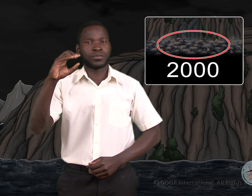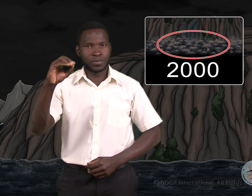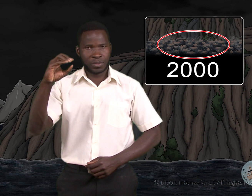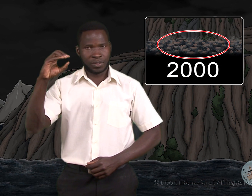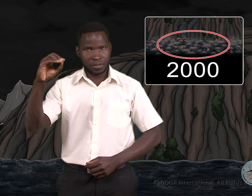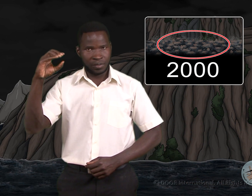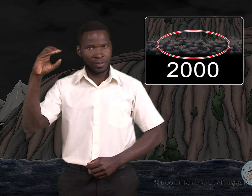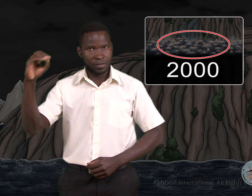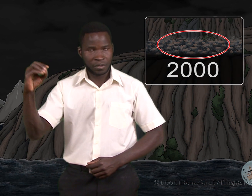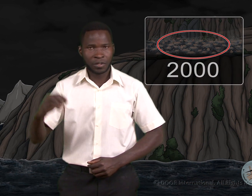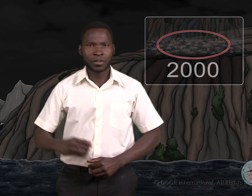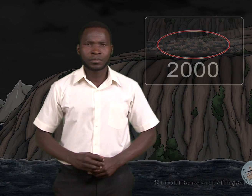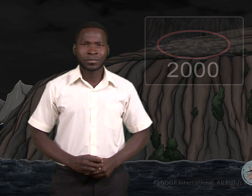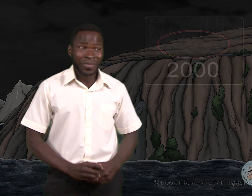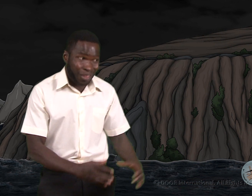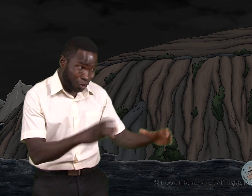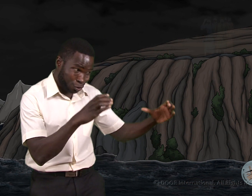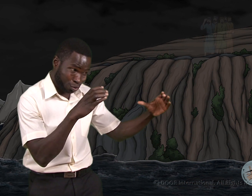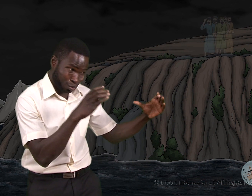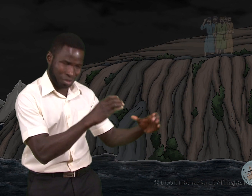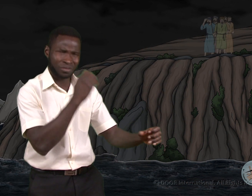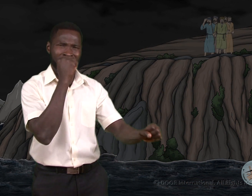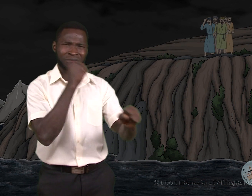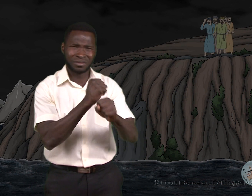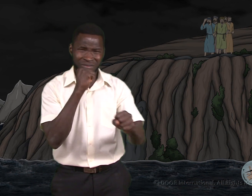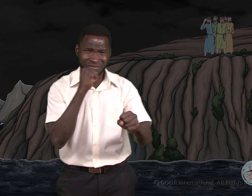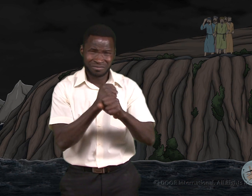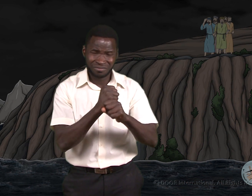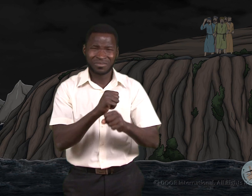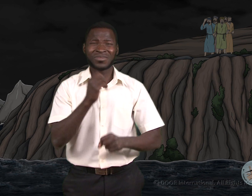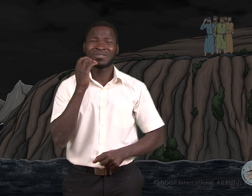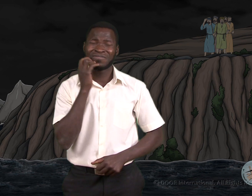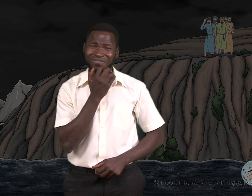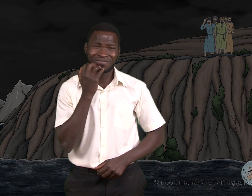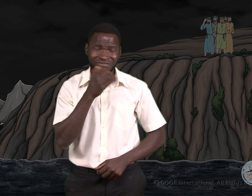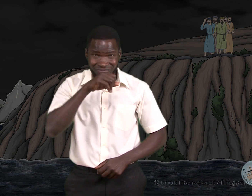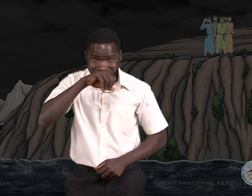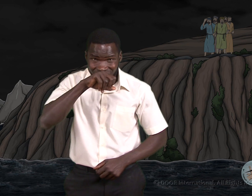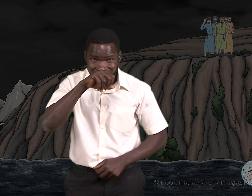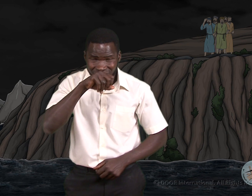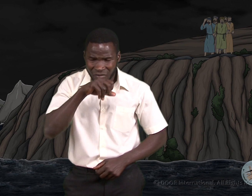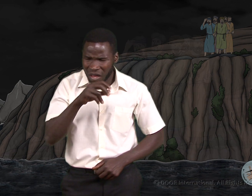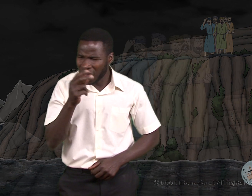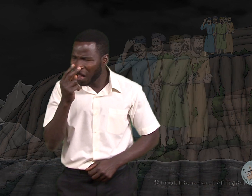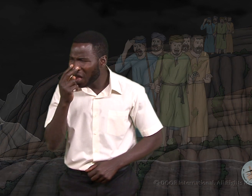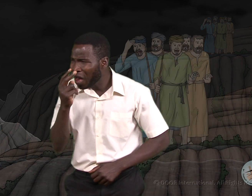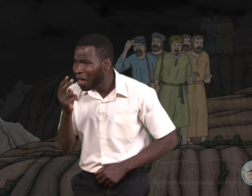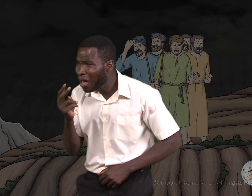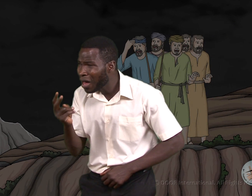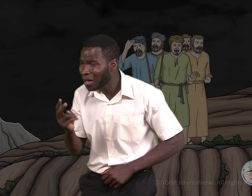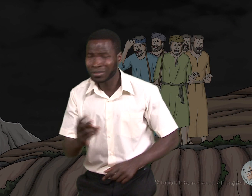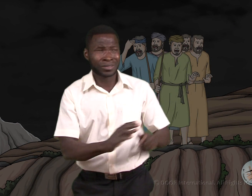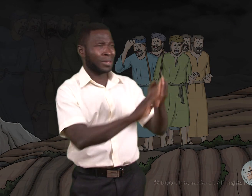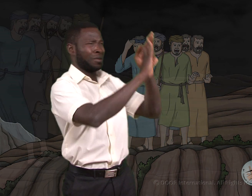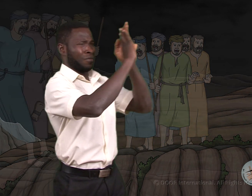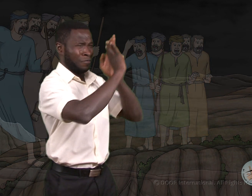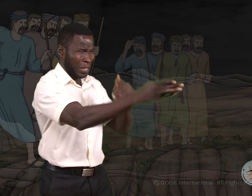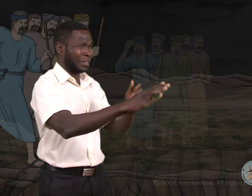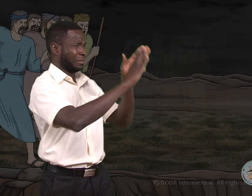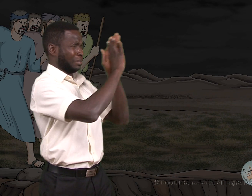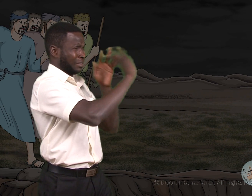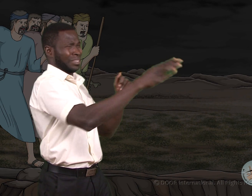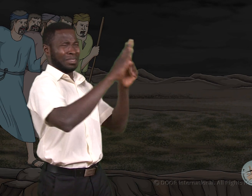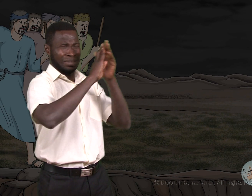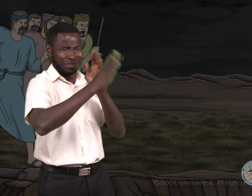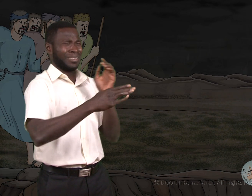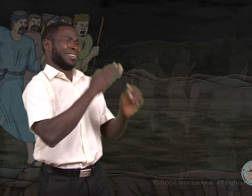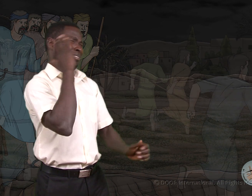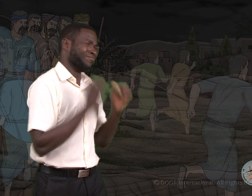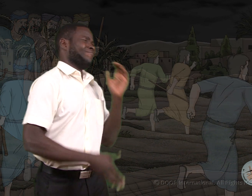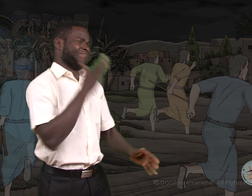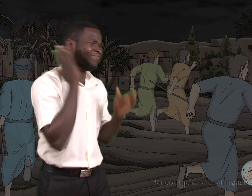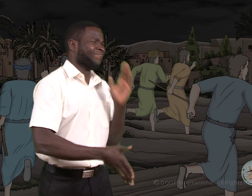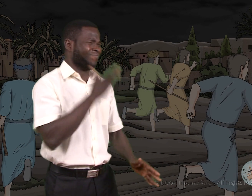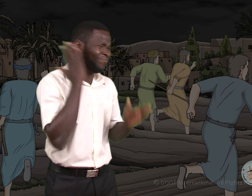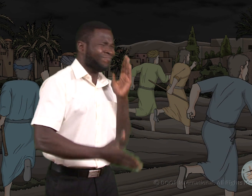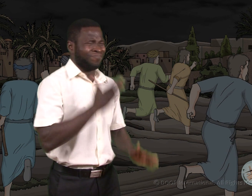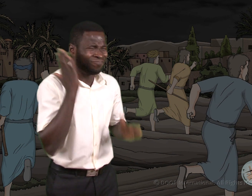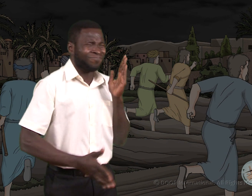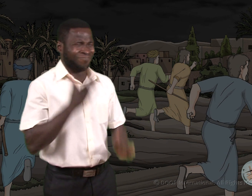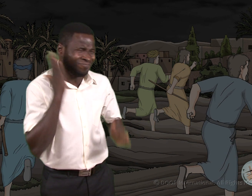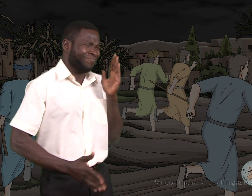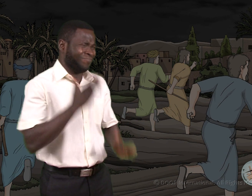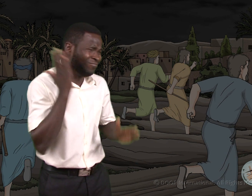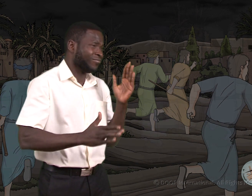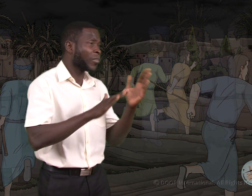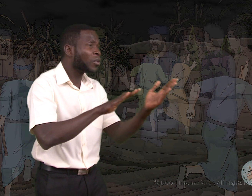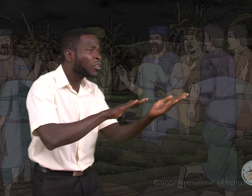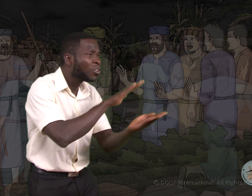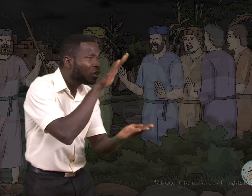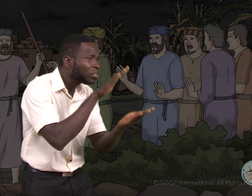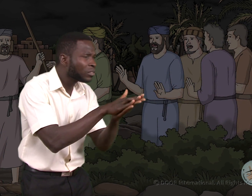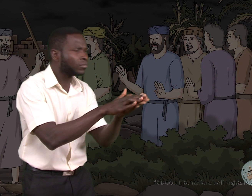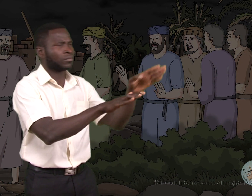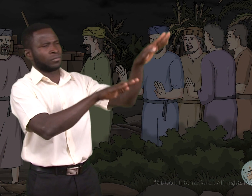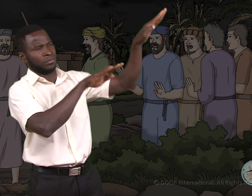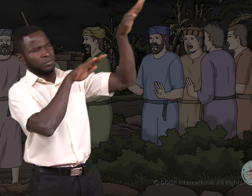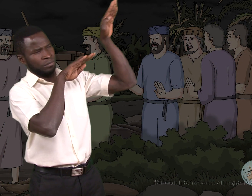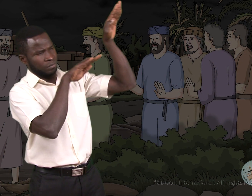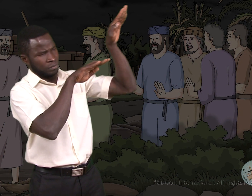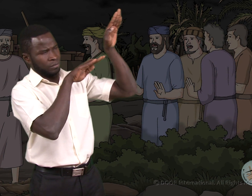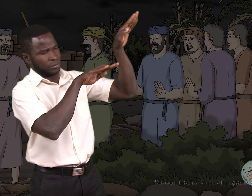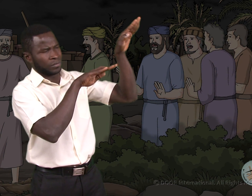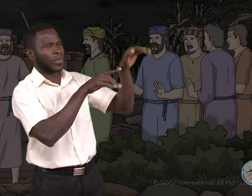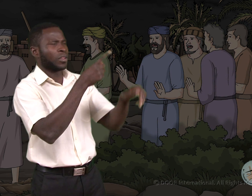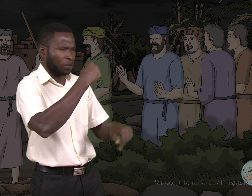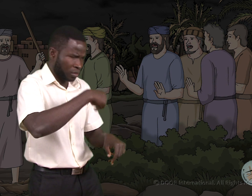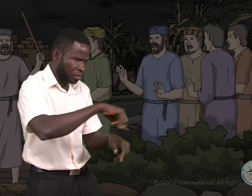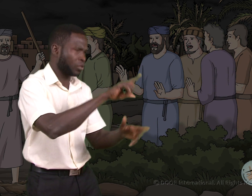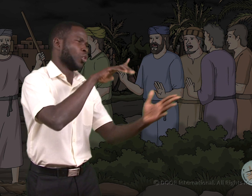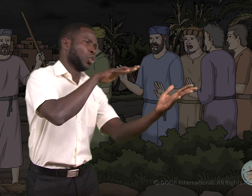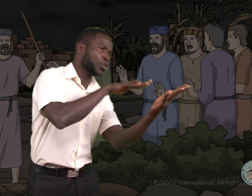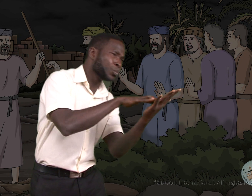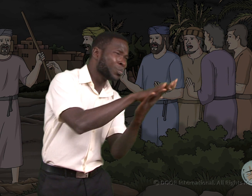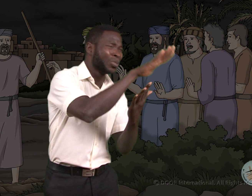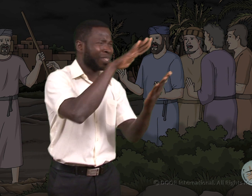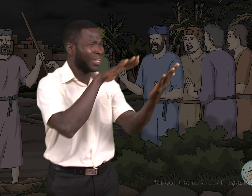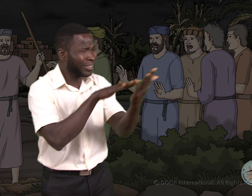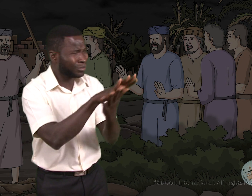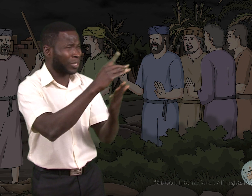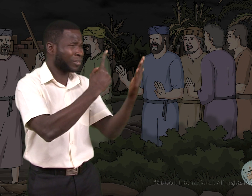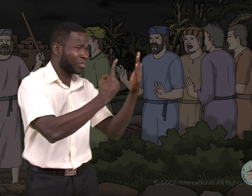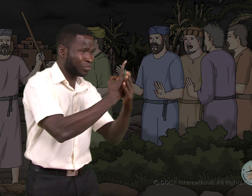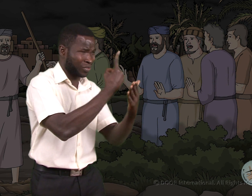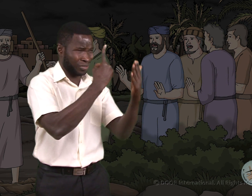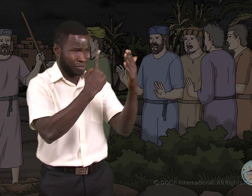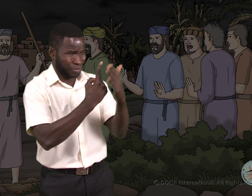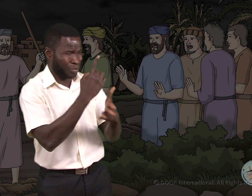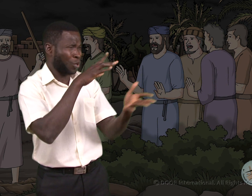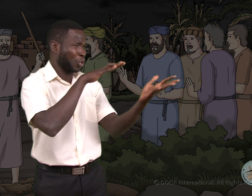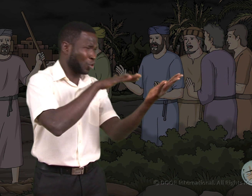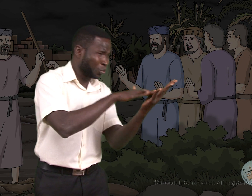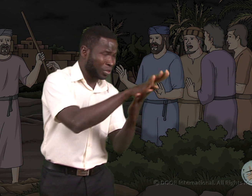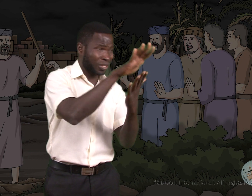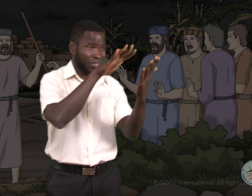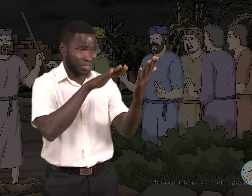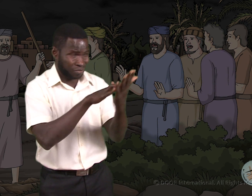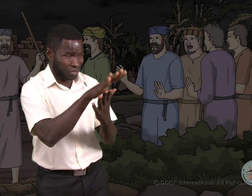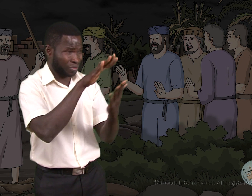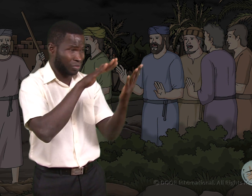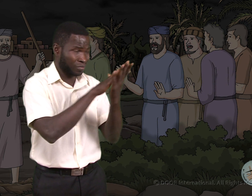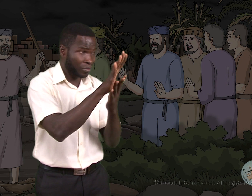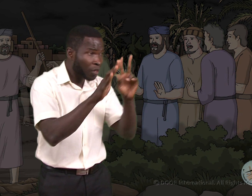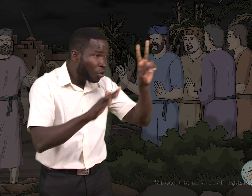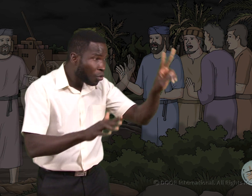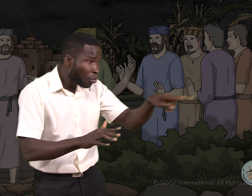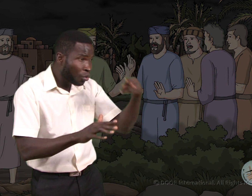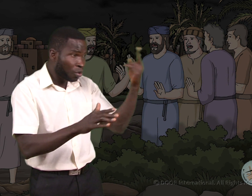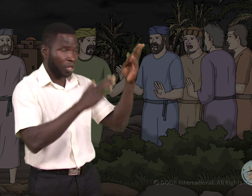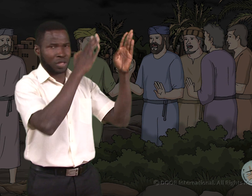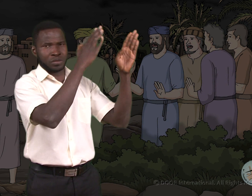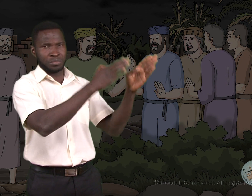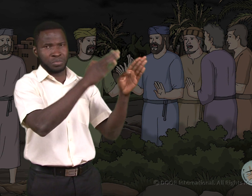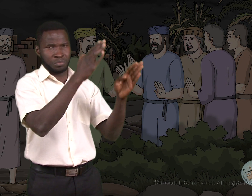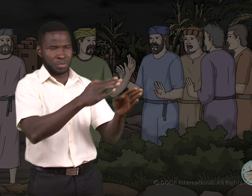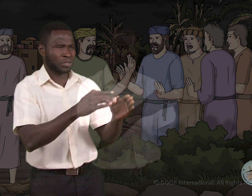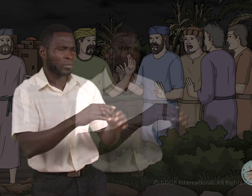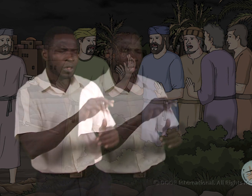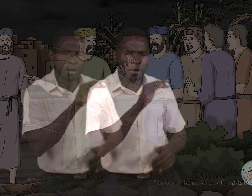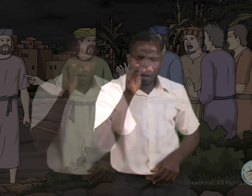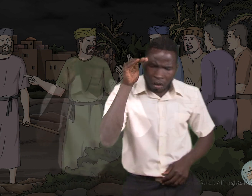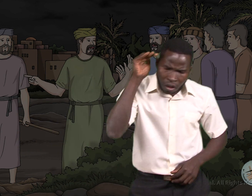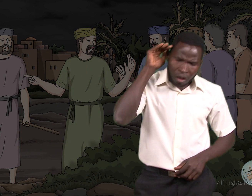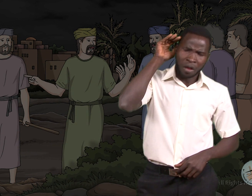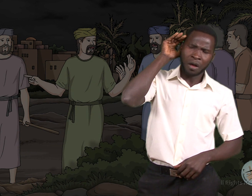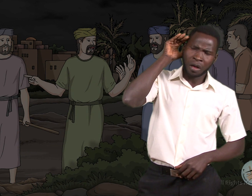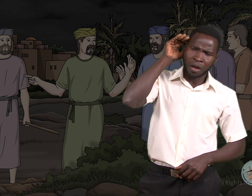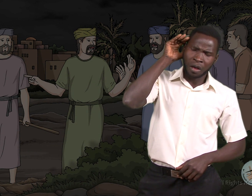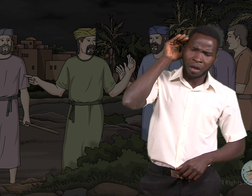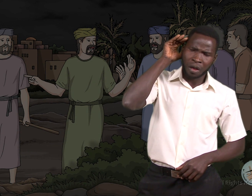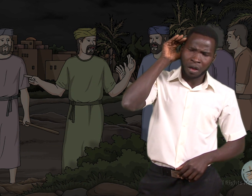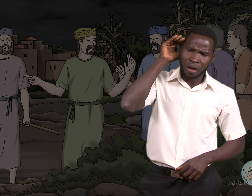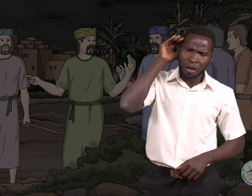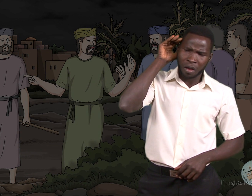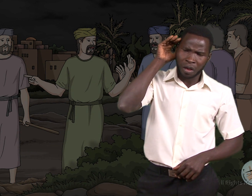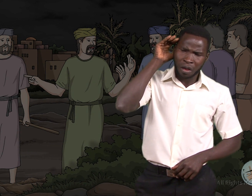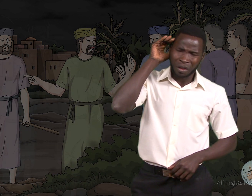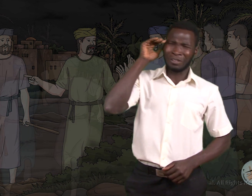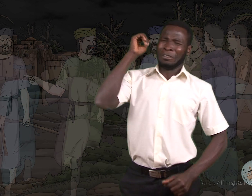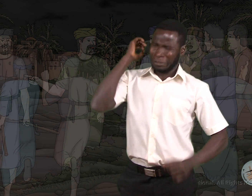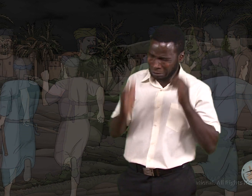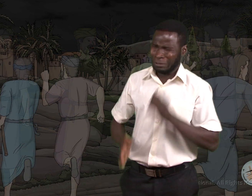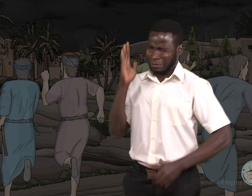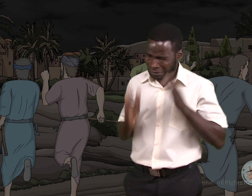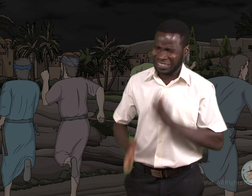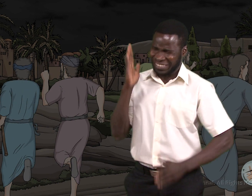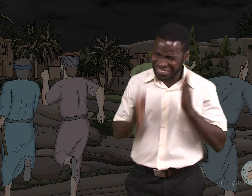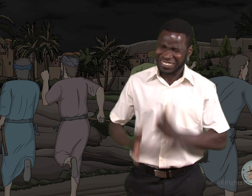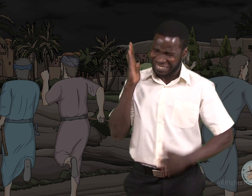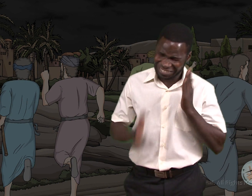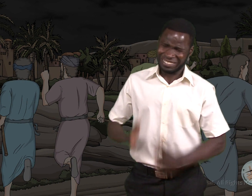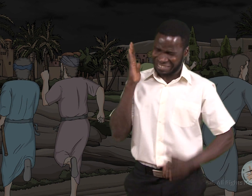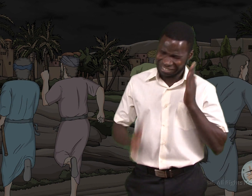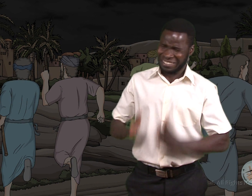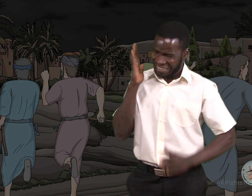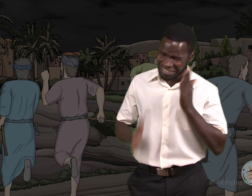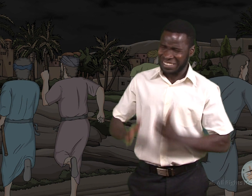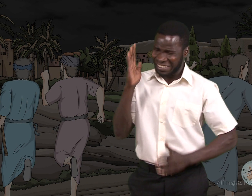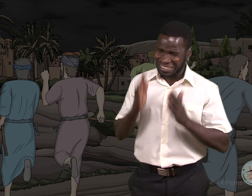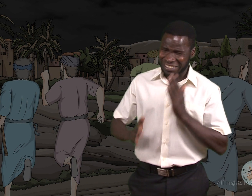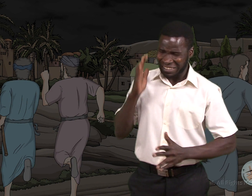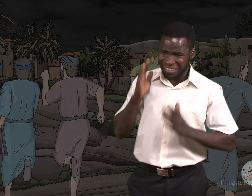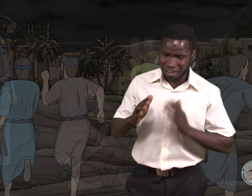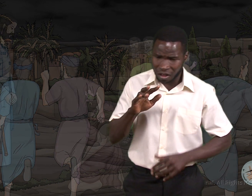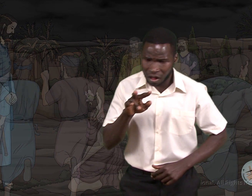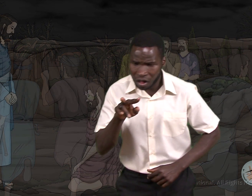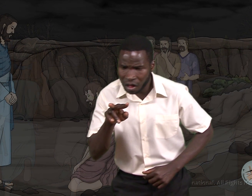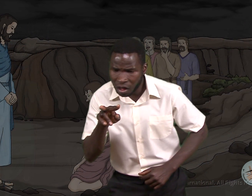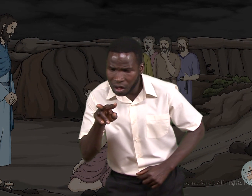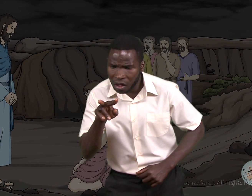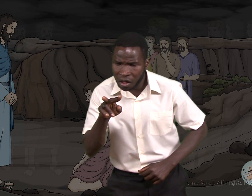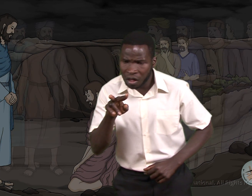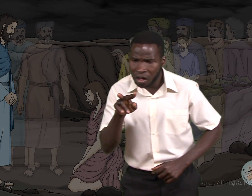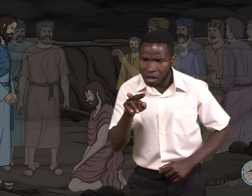Those tending the pigs ran off and reported this in the town and countryside, and the people went out to see what had happened.